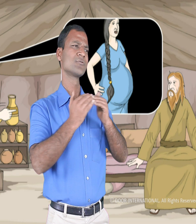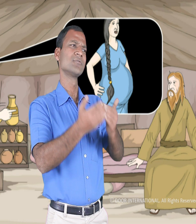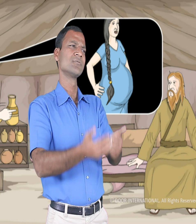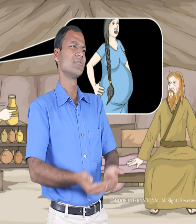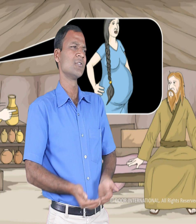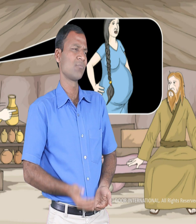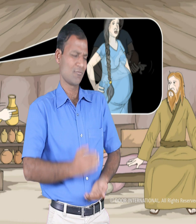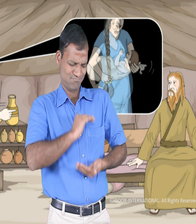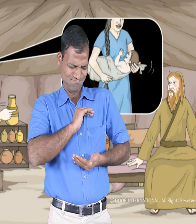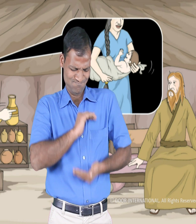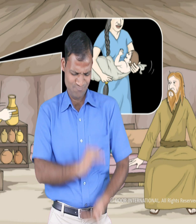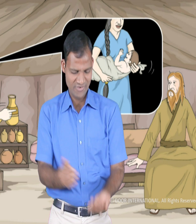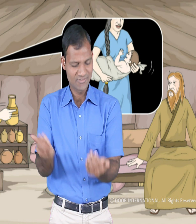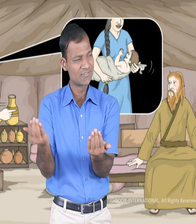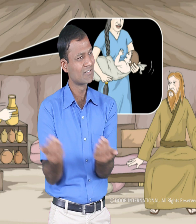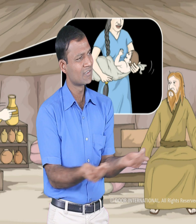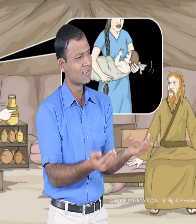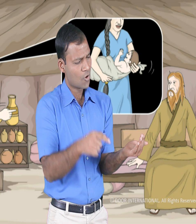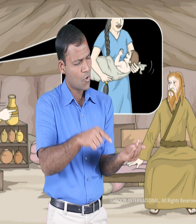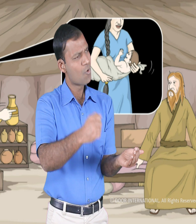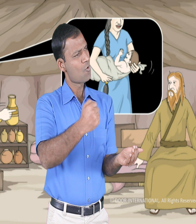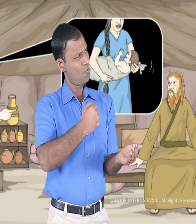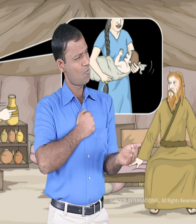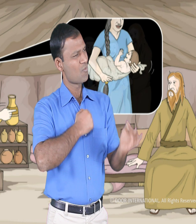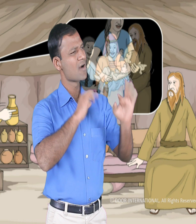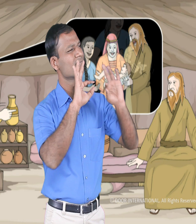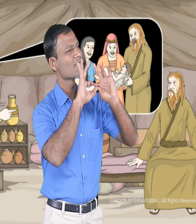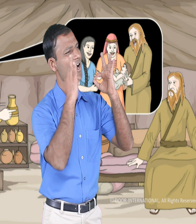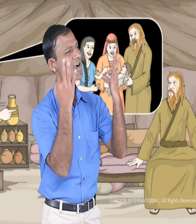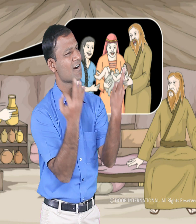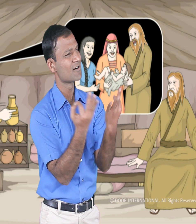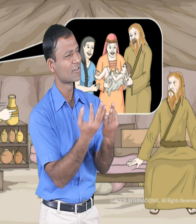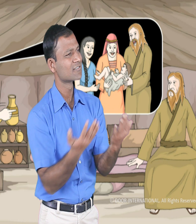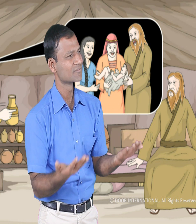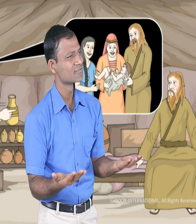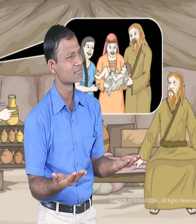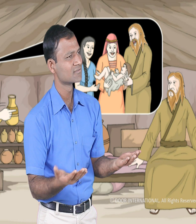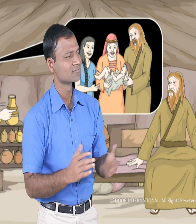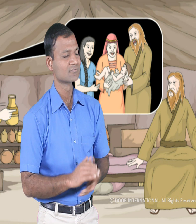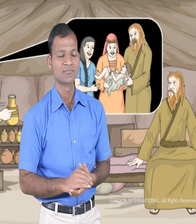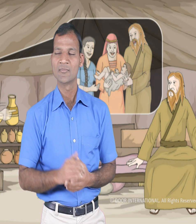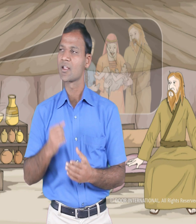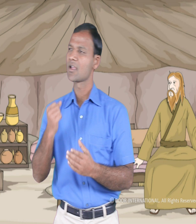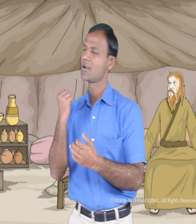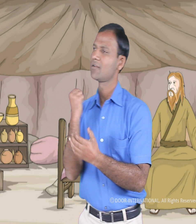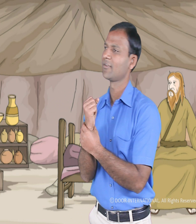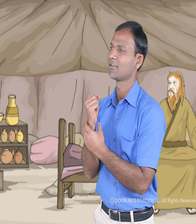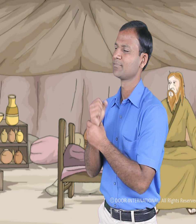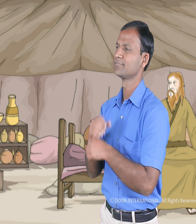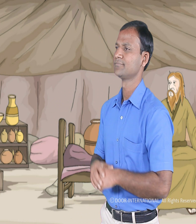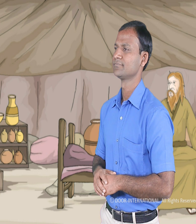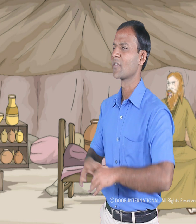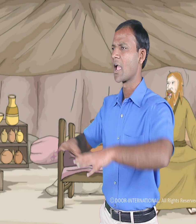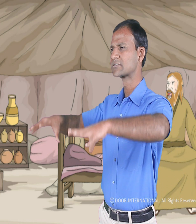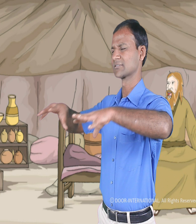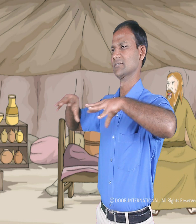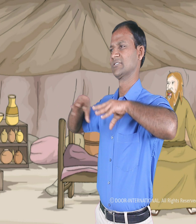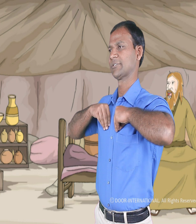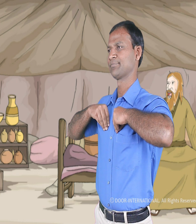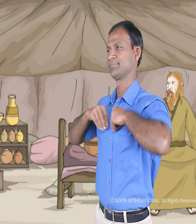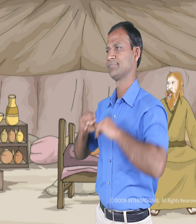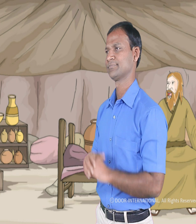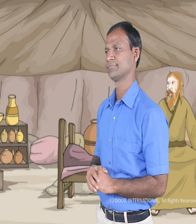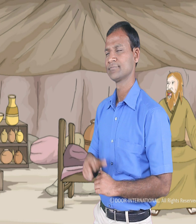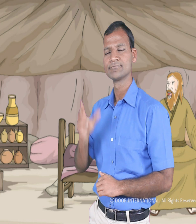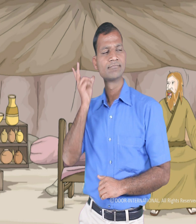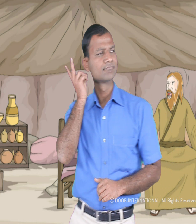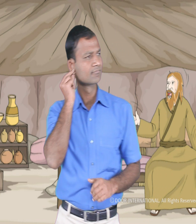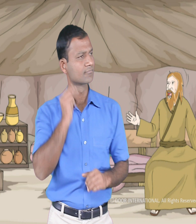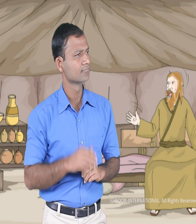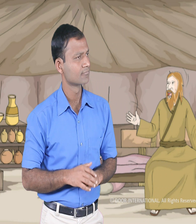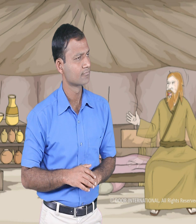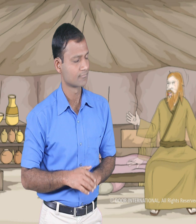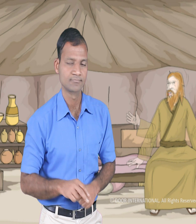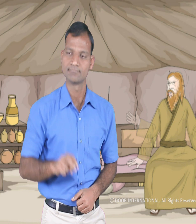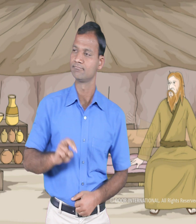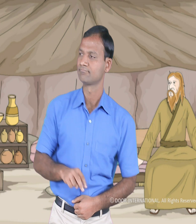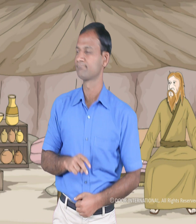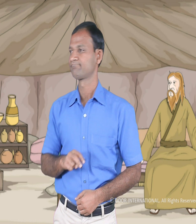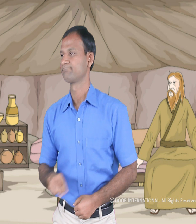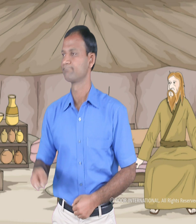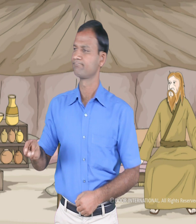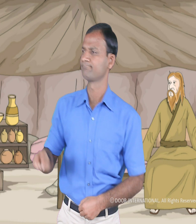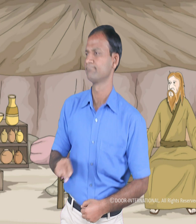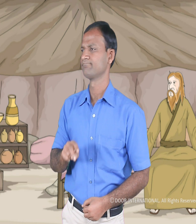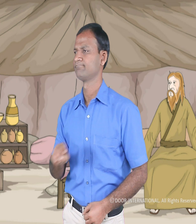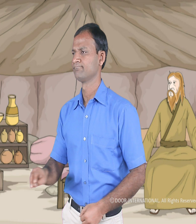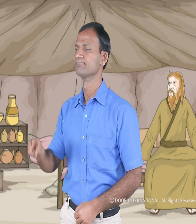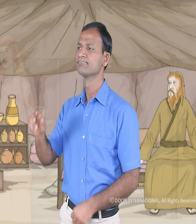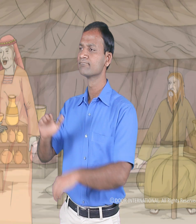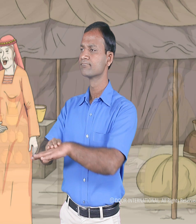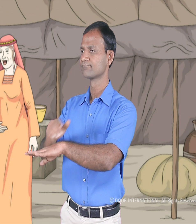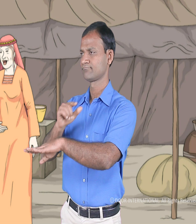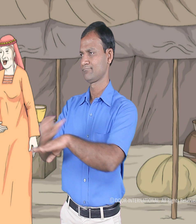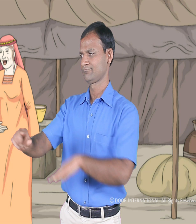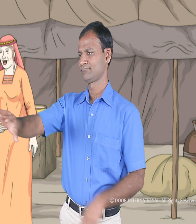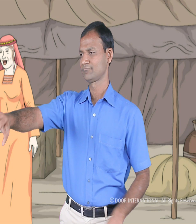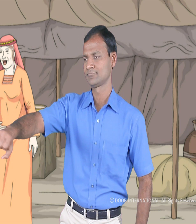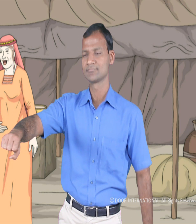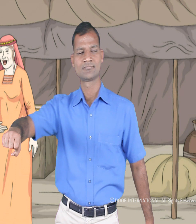perhaps I can build a family by her.” And Abram listened to the voice of Sarai.